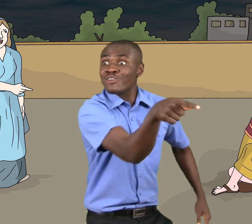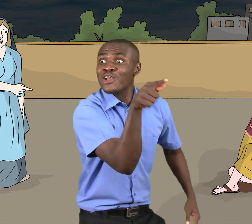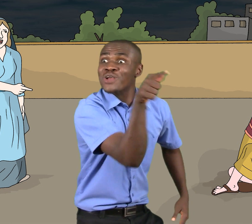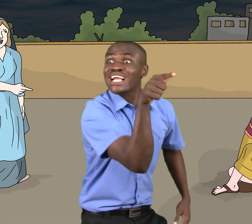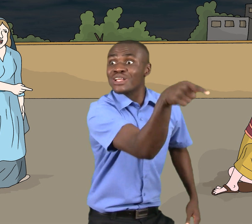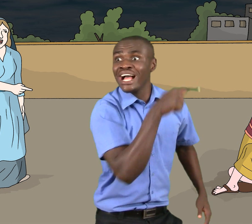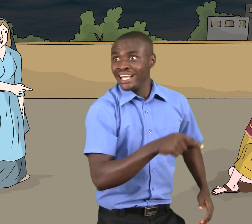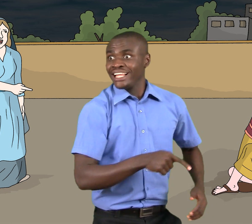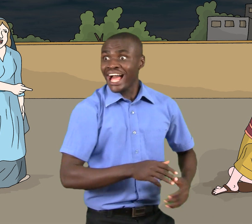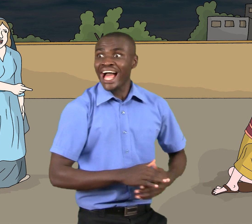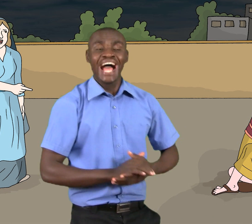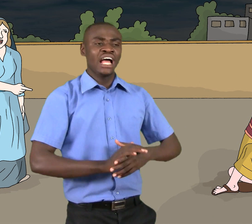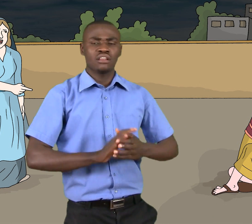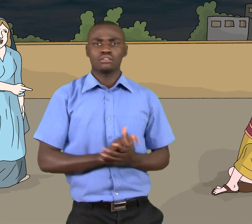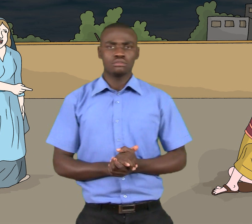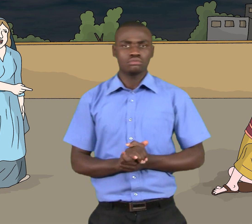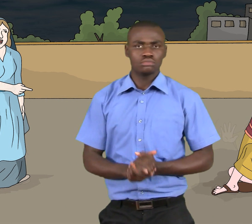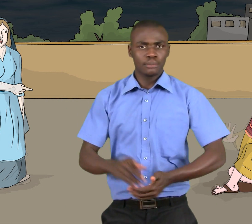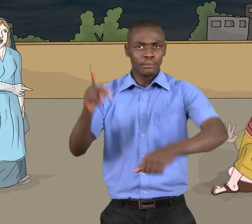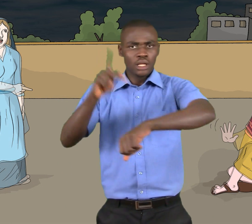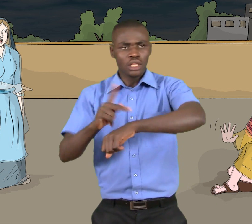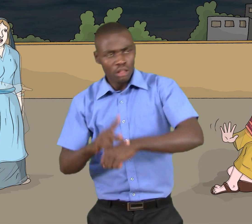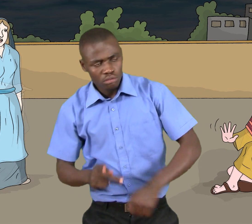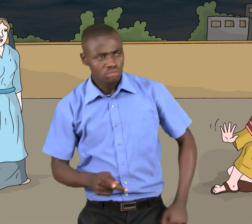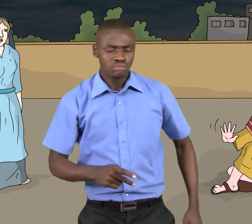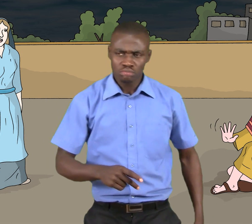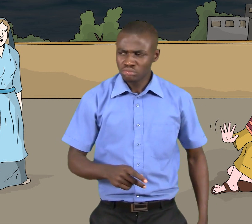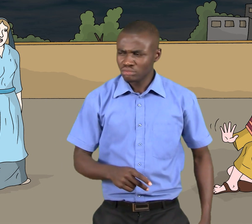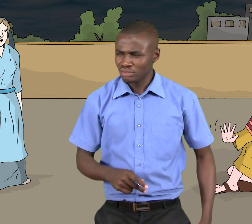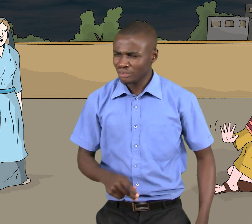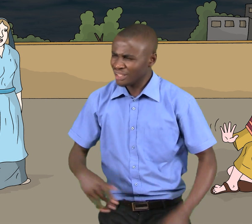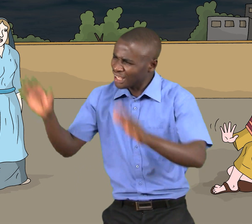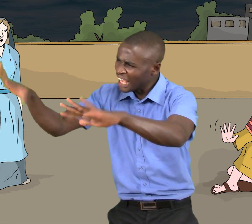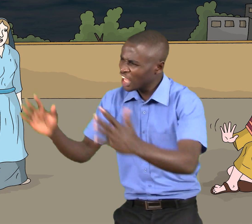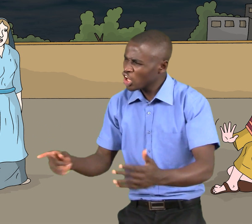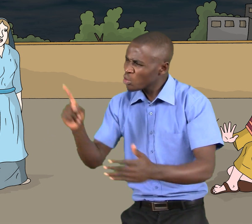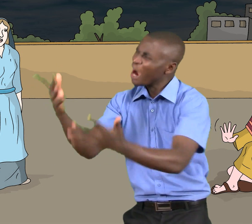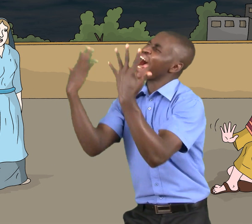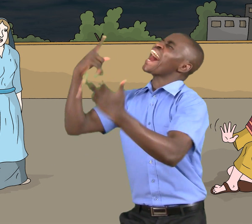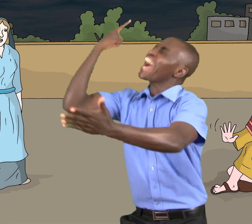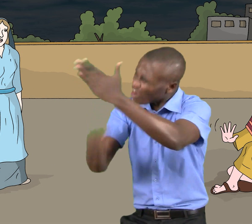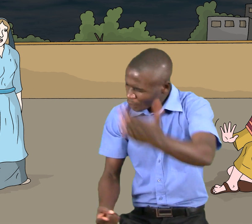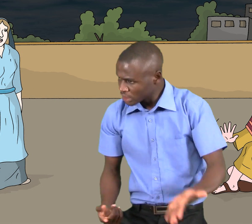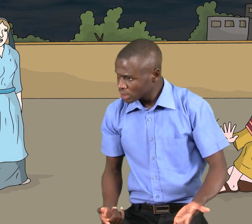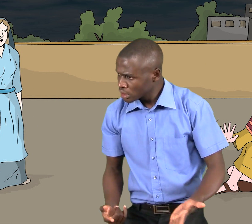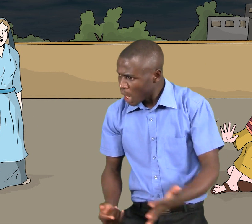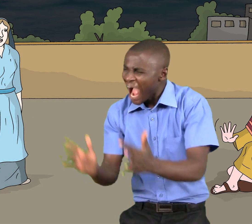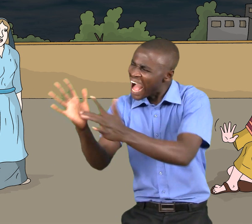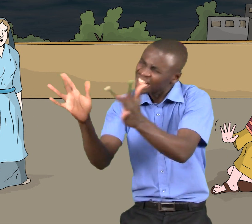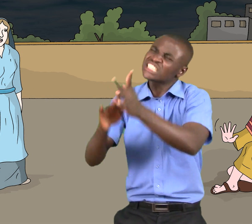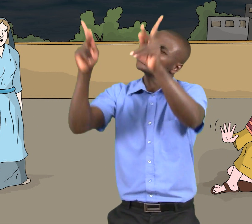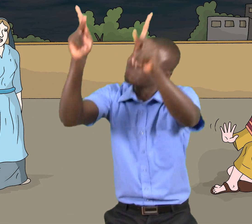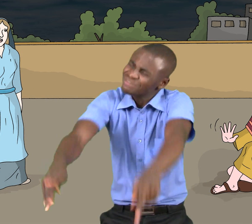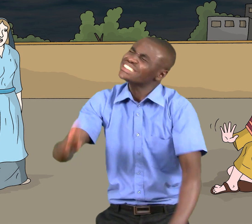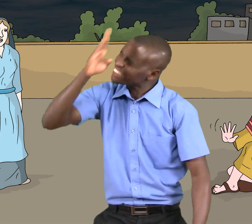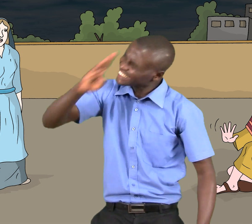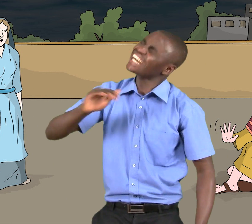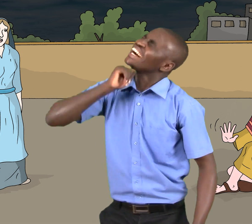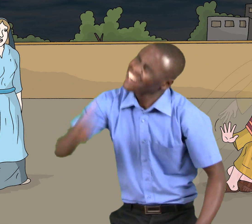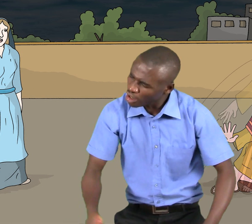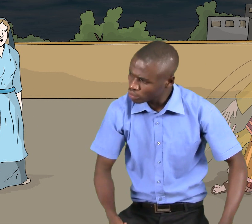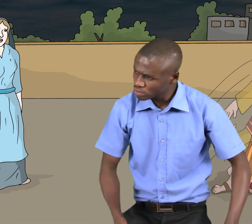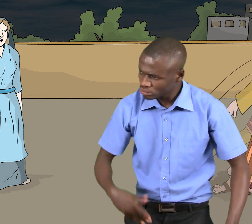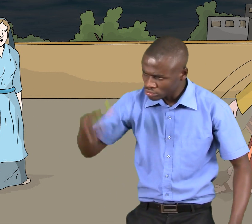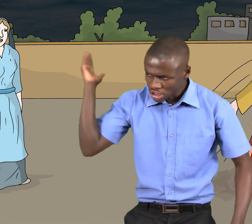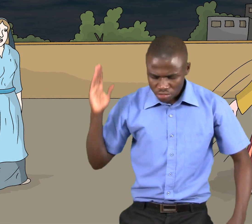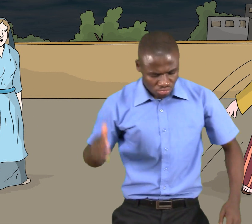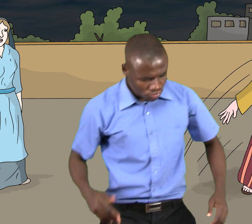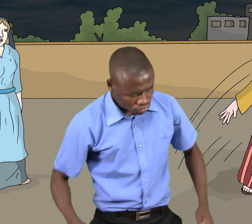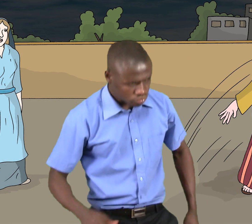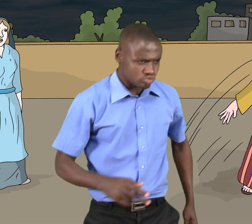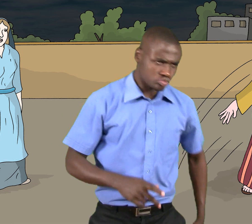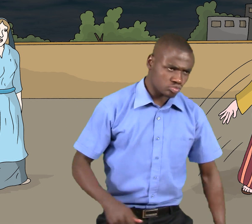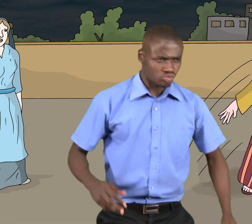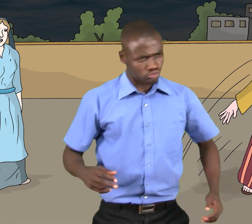But he denied it before them all: “I do not know what you are talking about.”